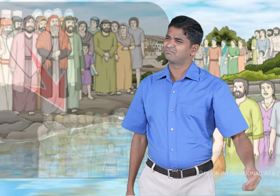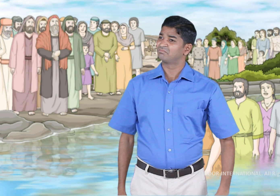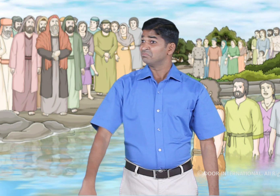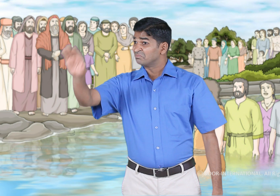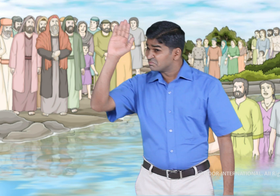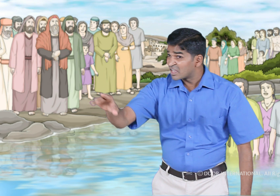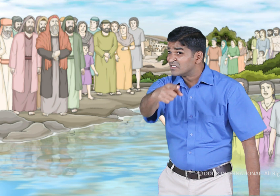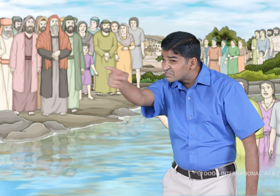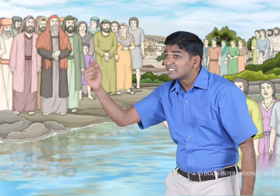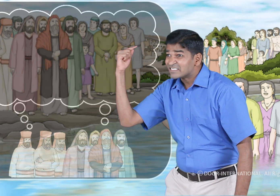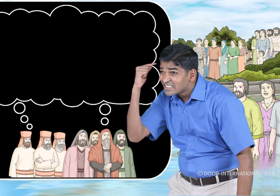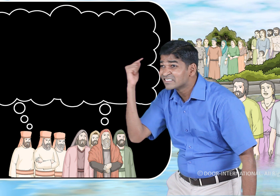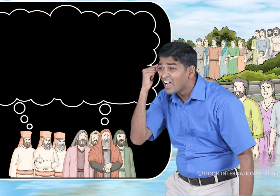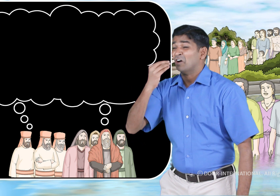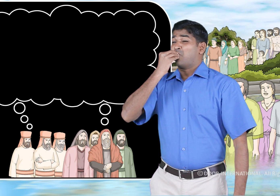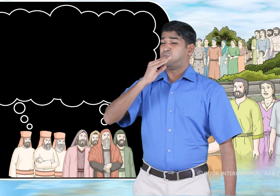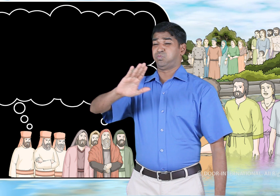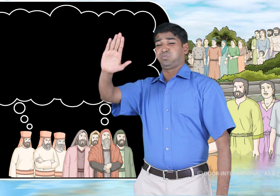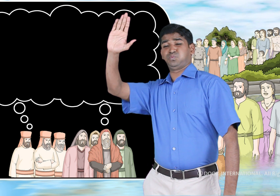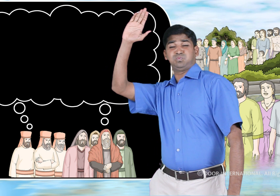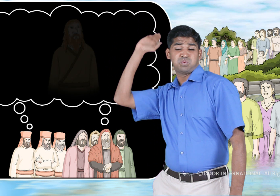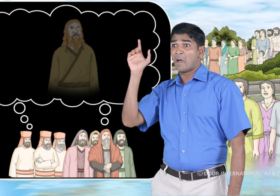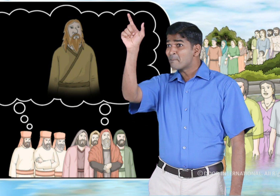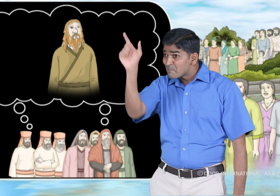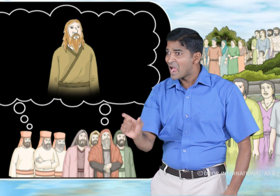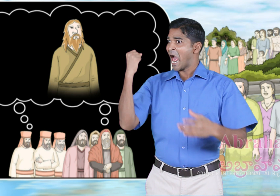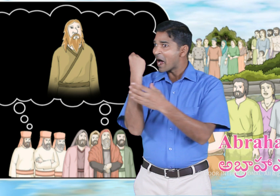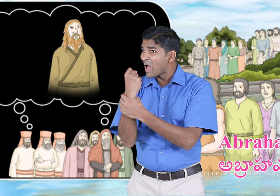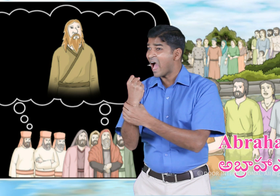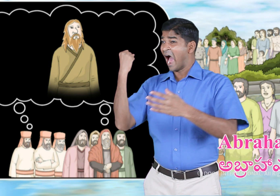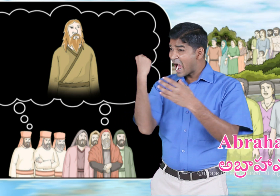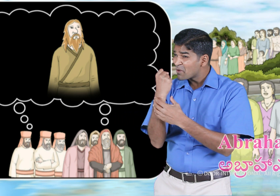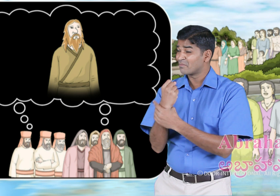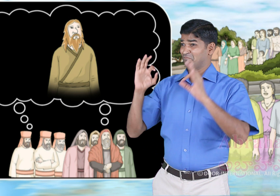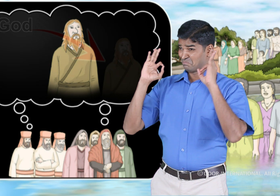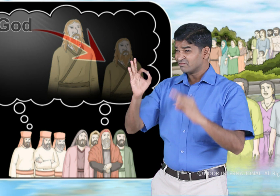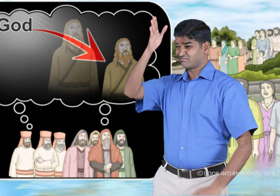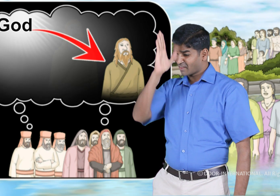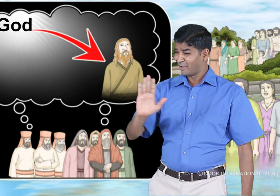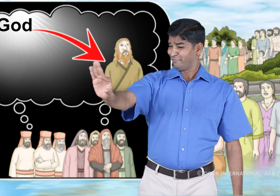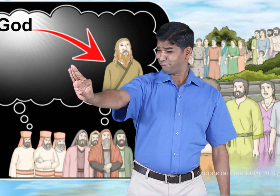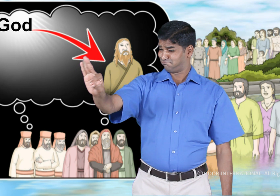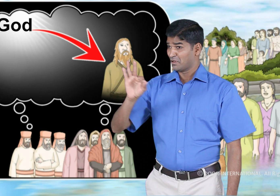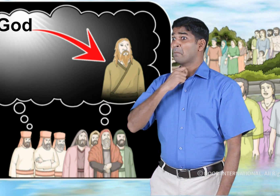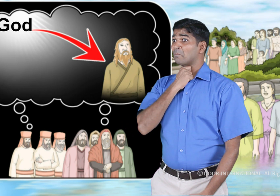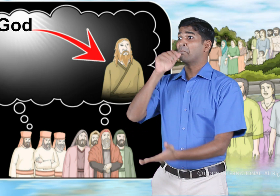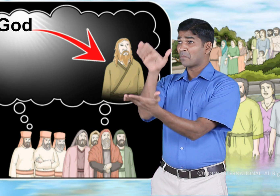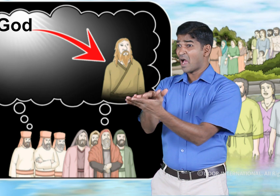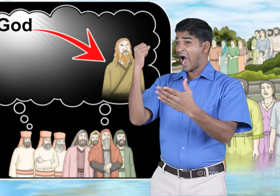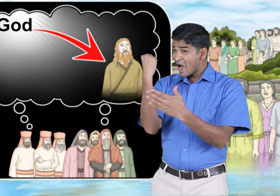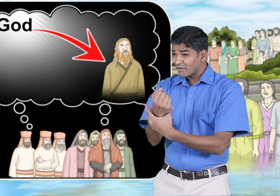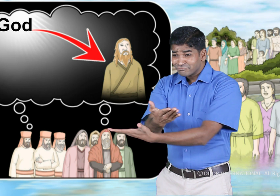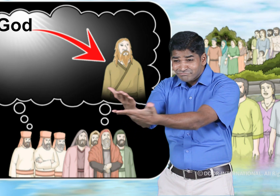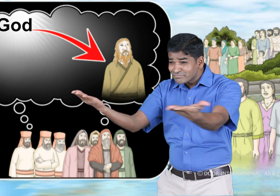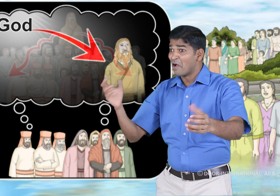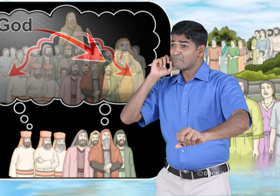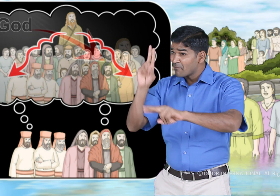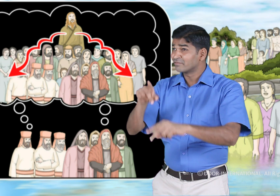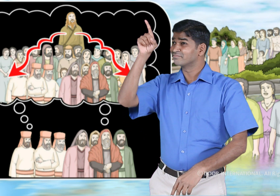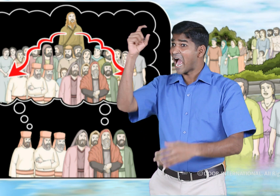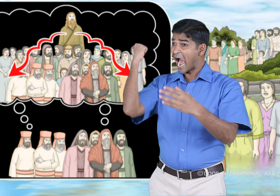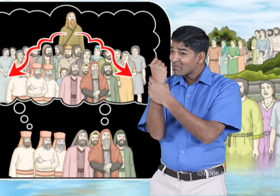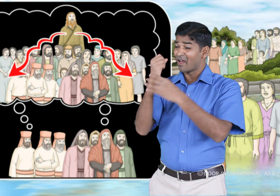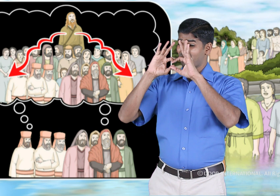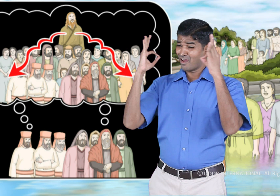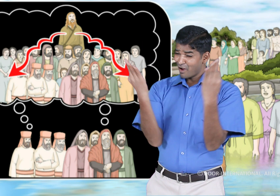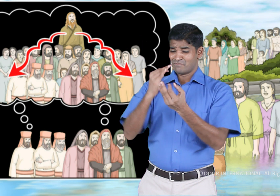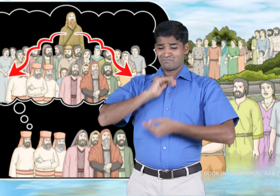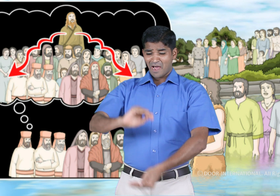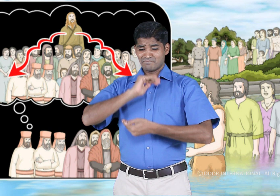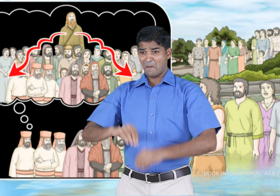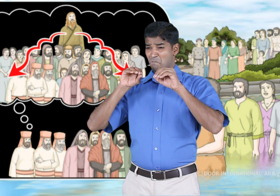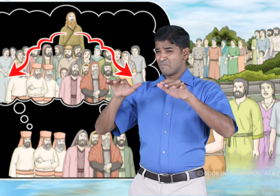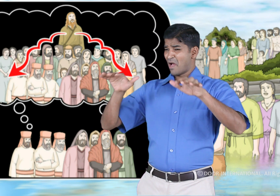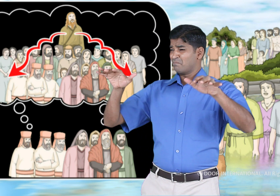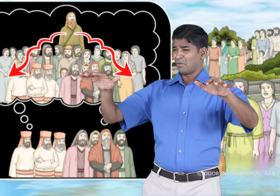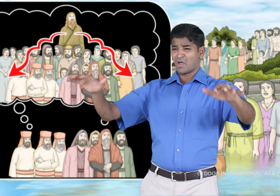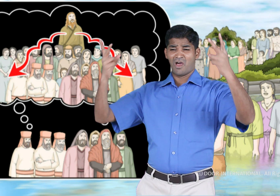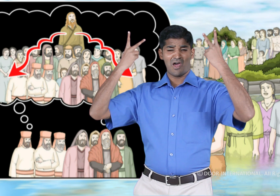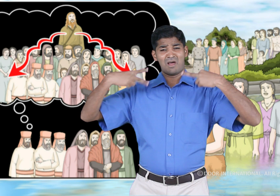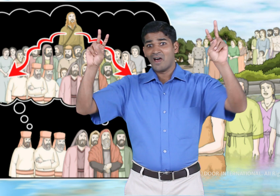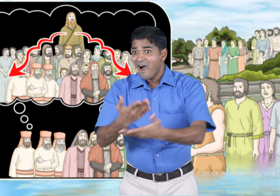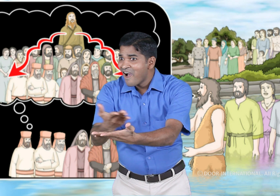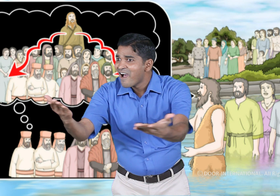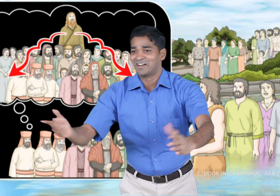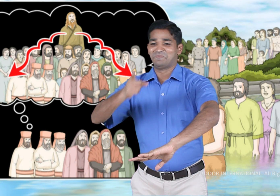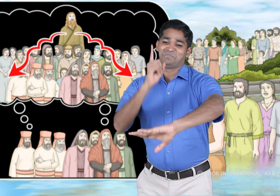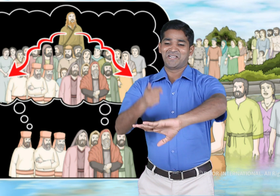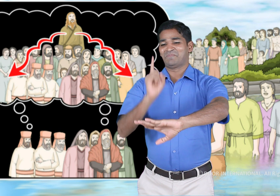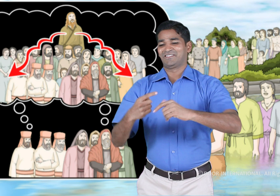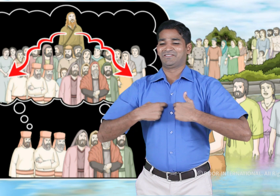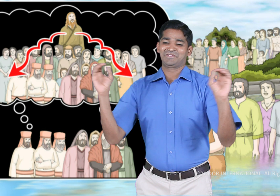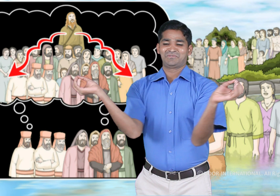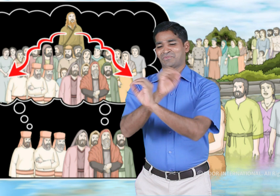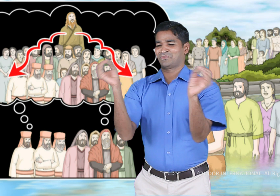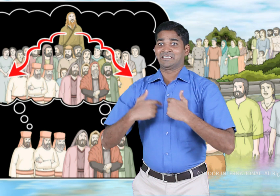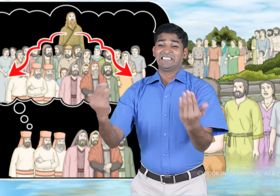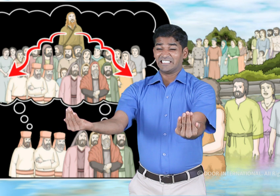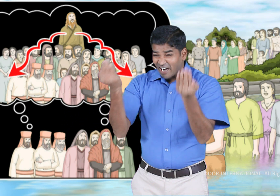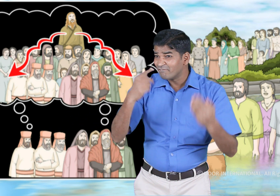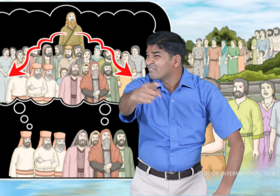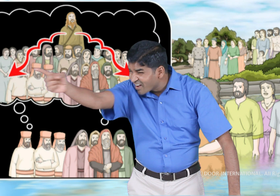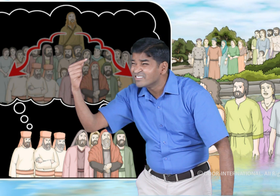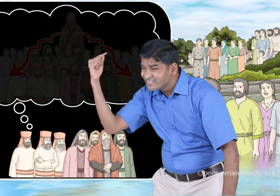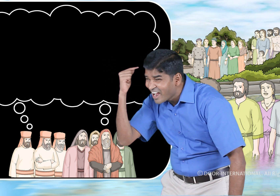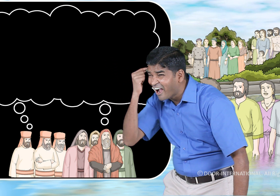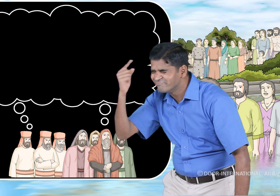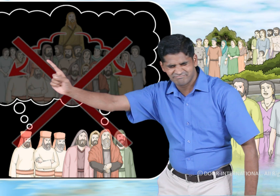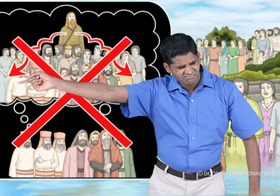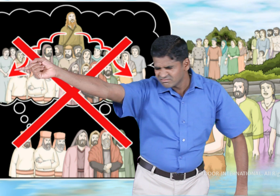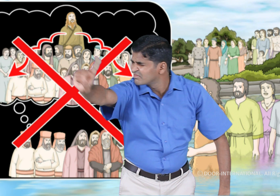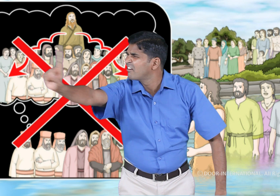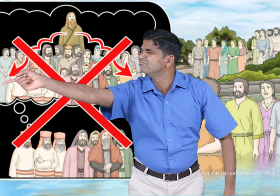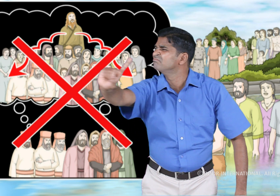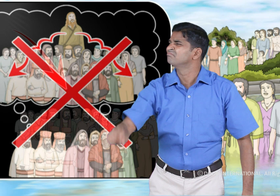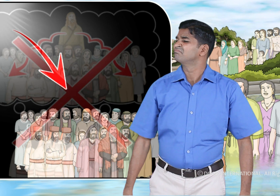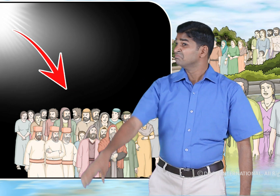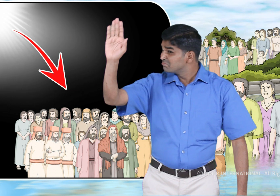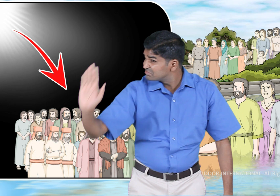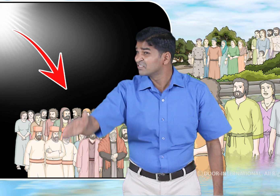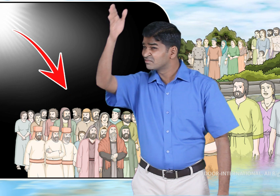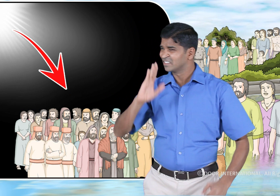And do not presume to say to yourselves, ‘We have Abraham as our father.’